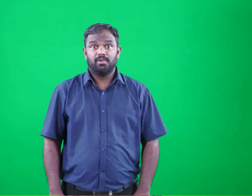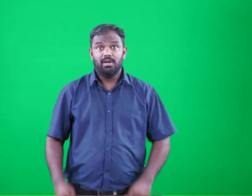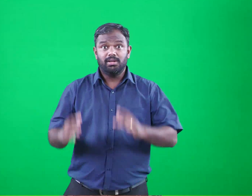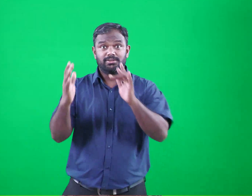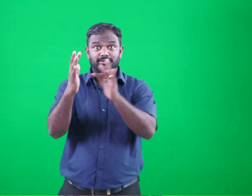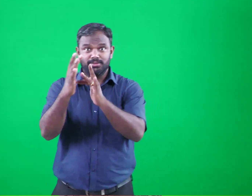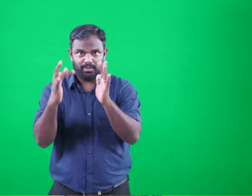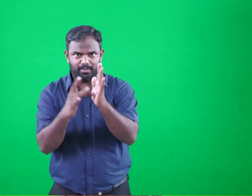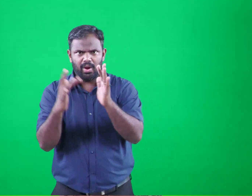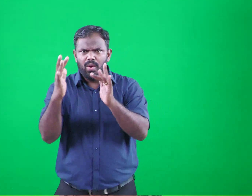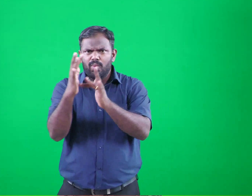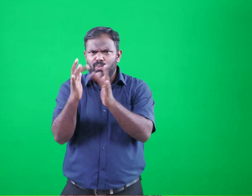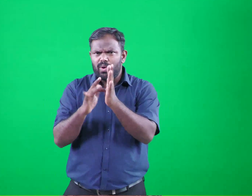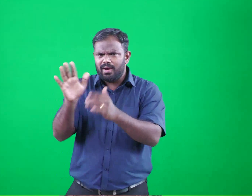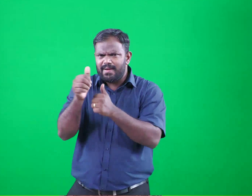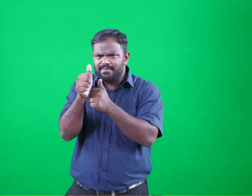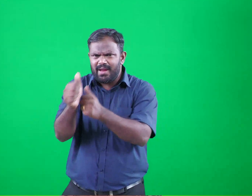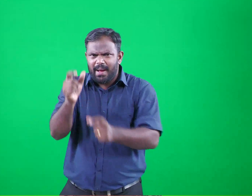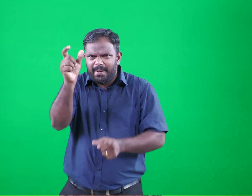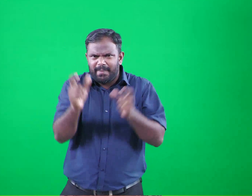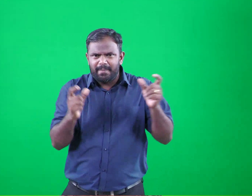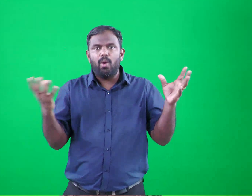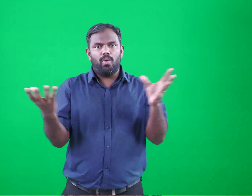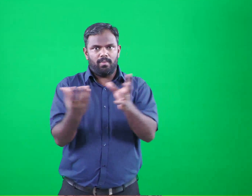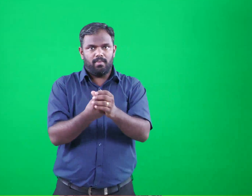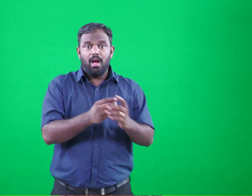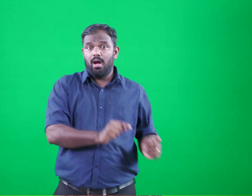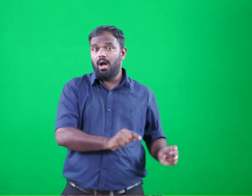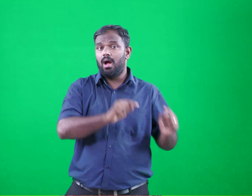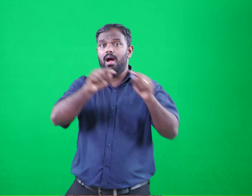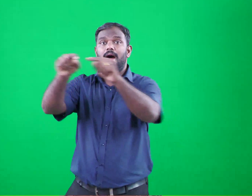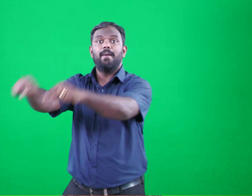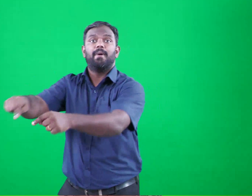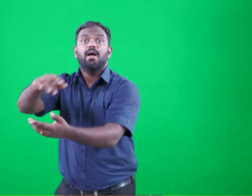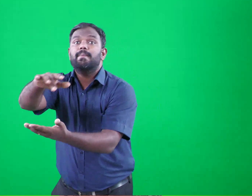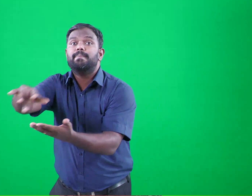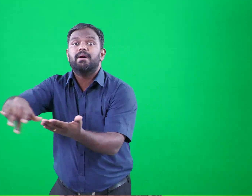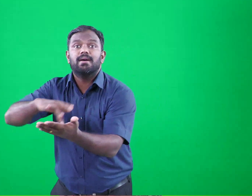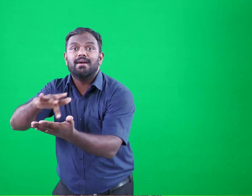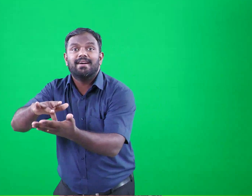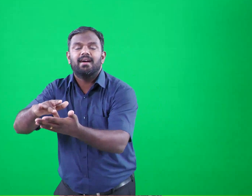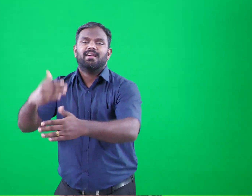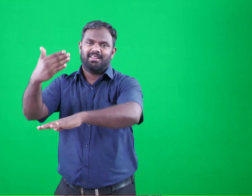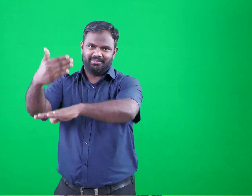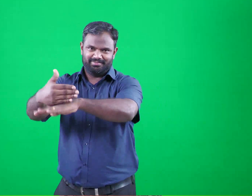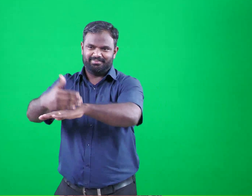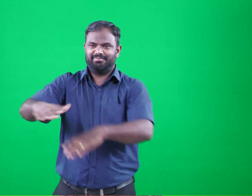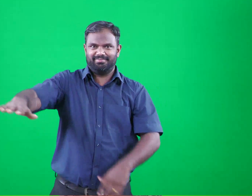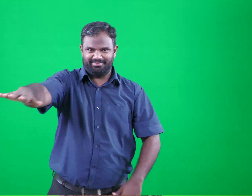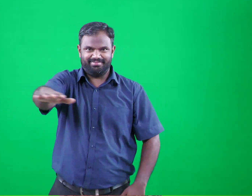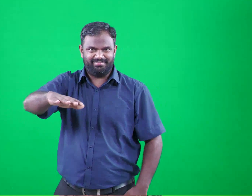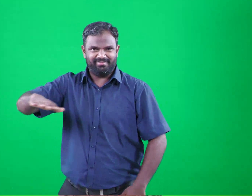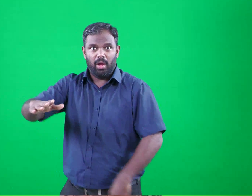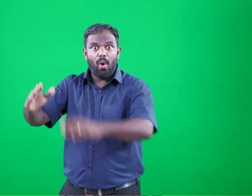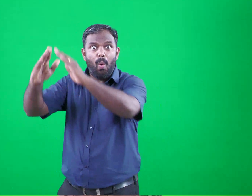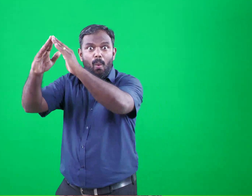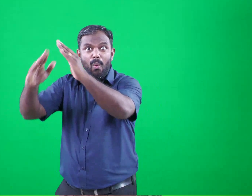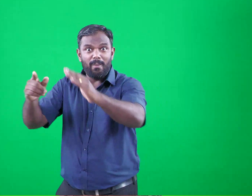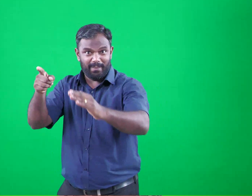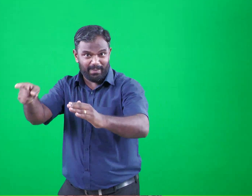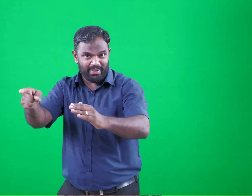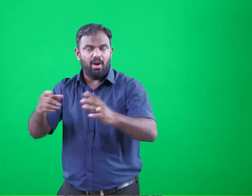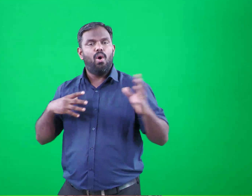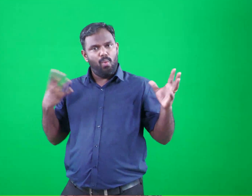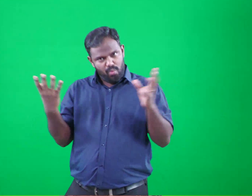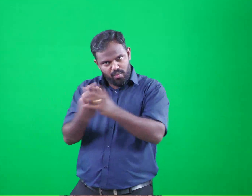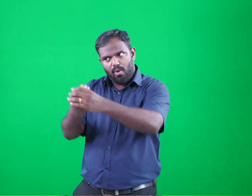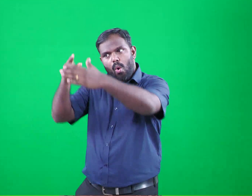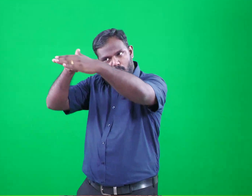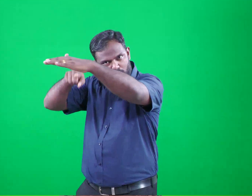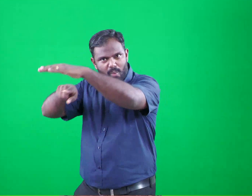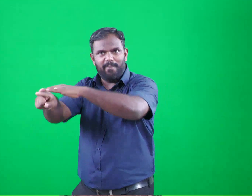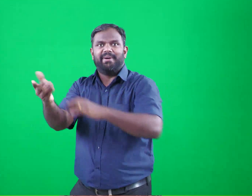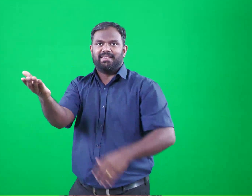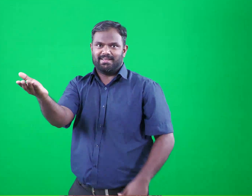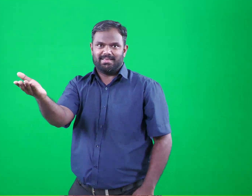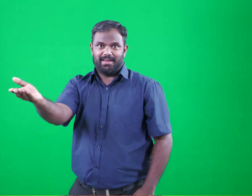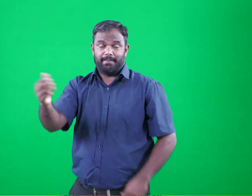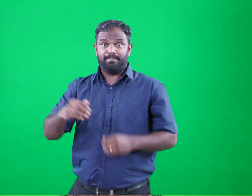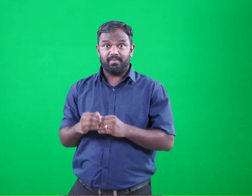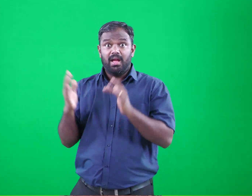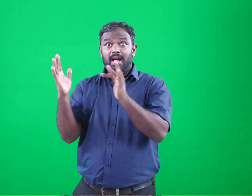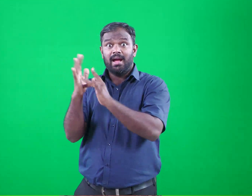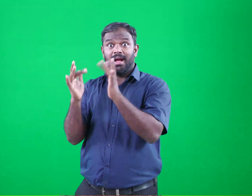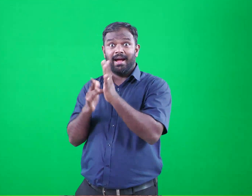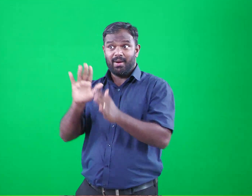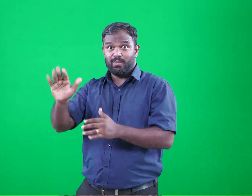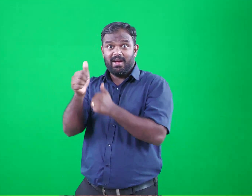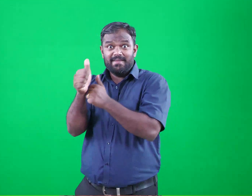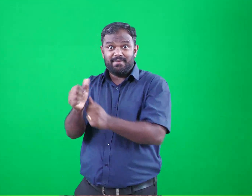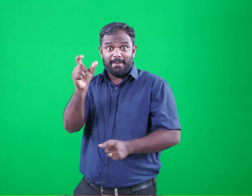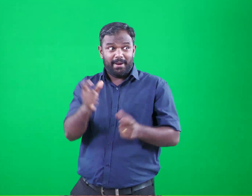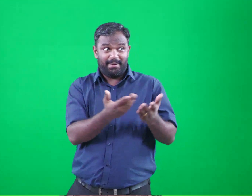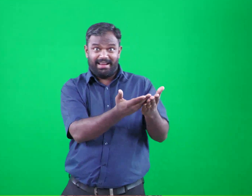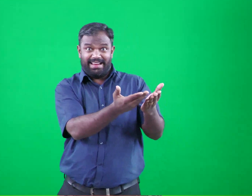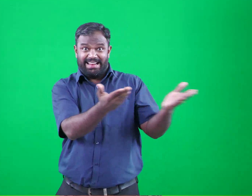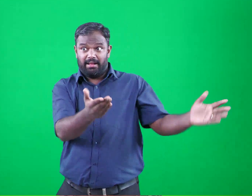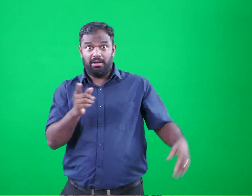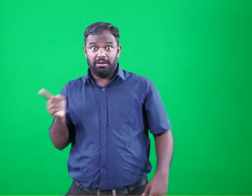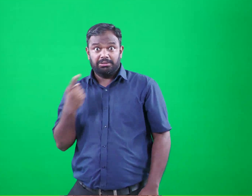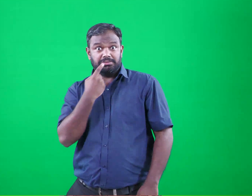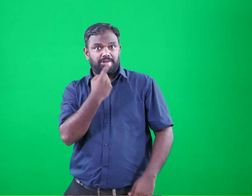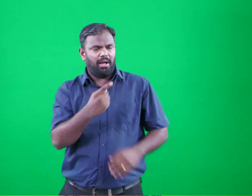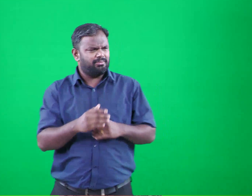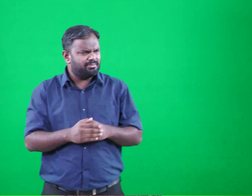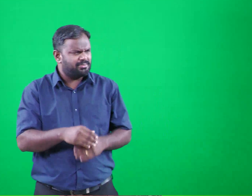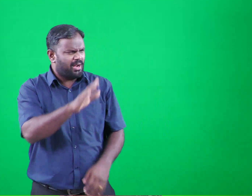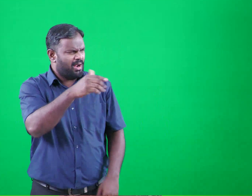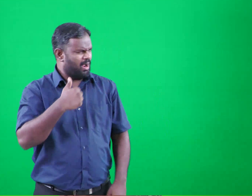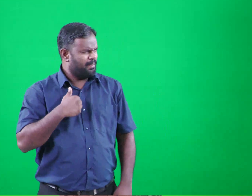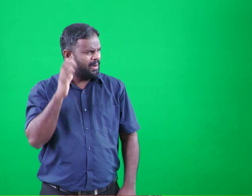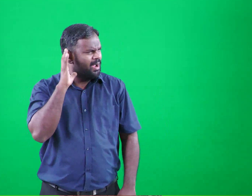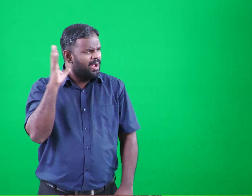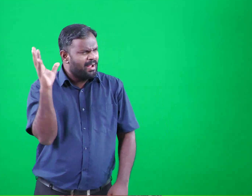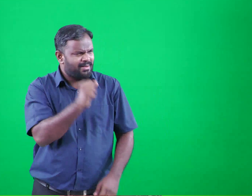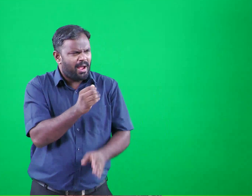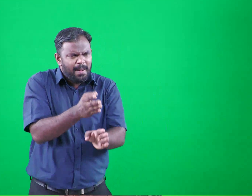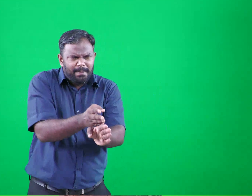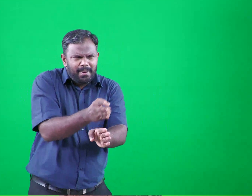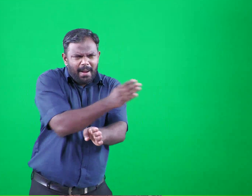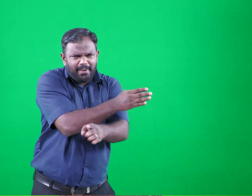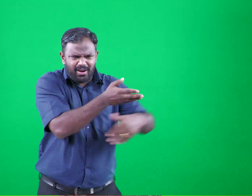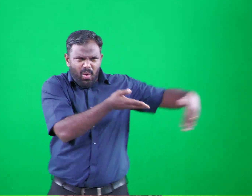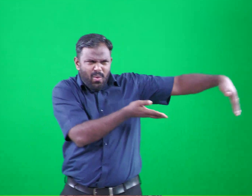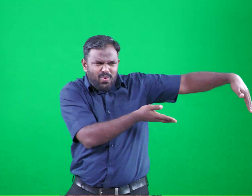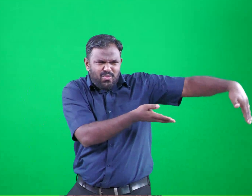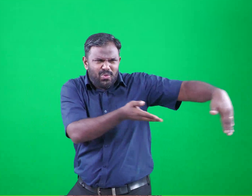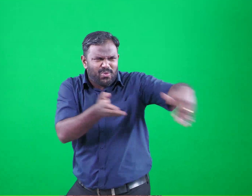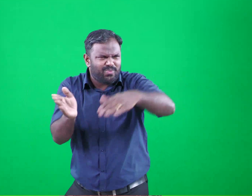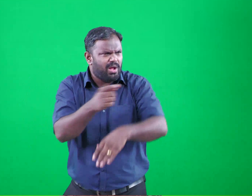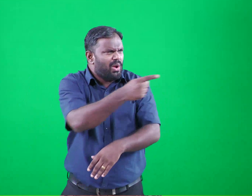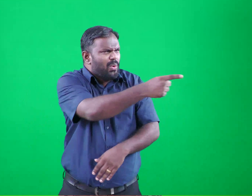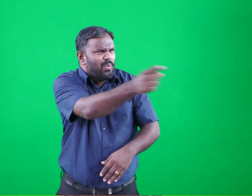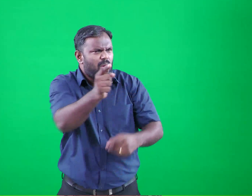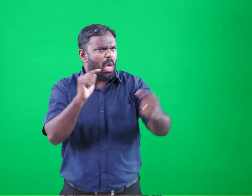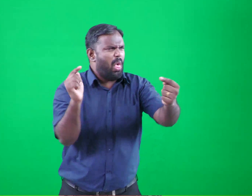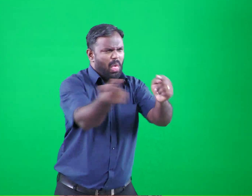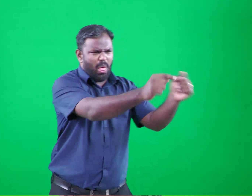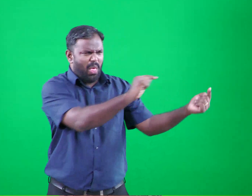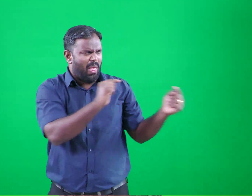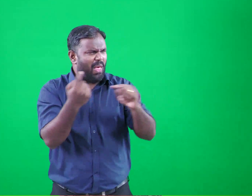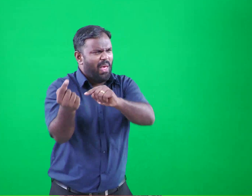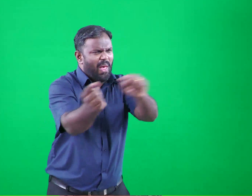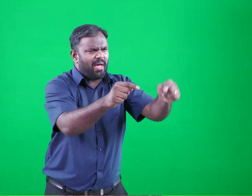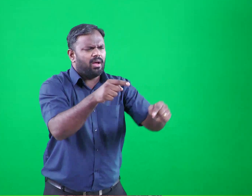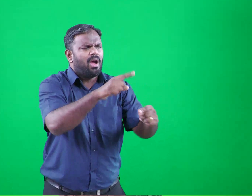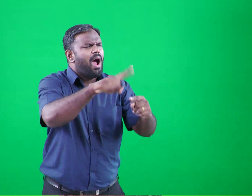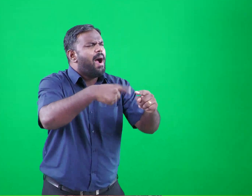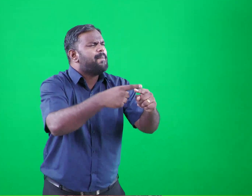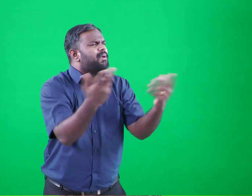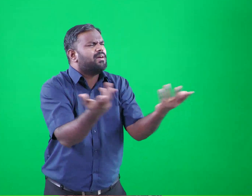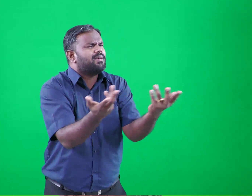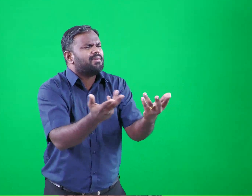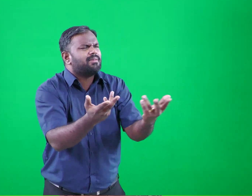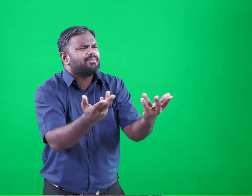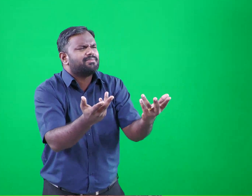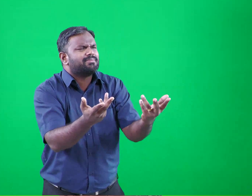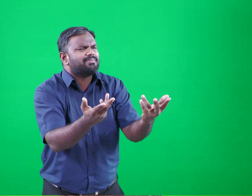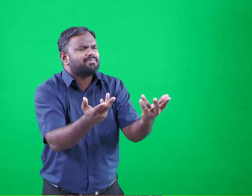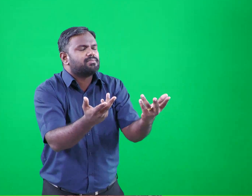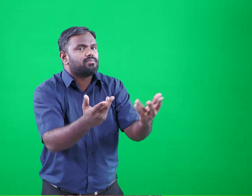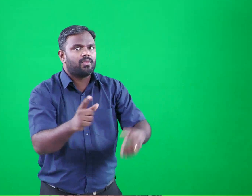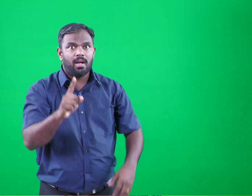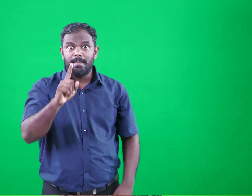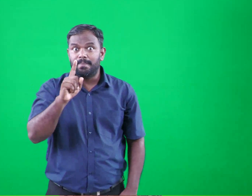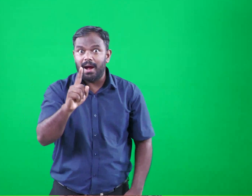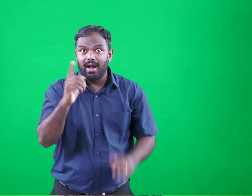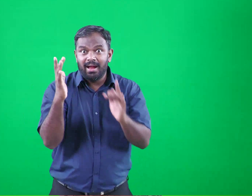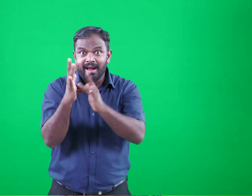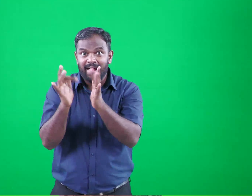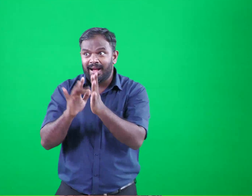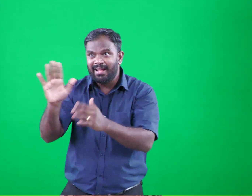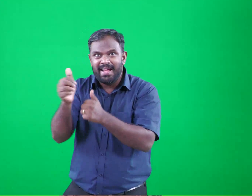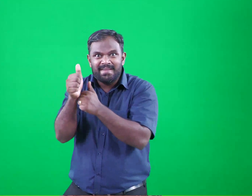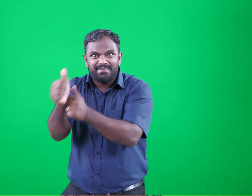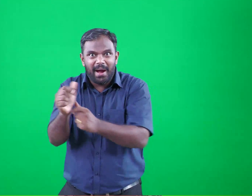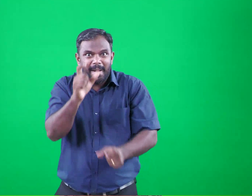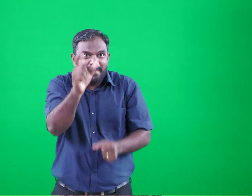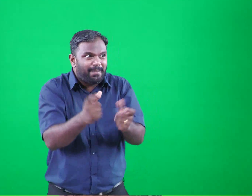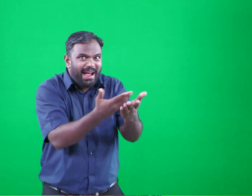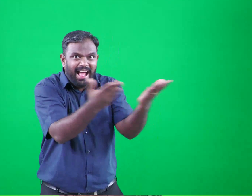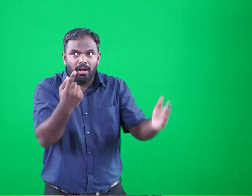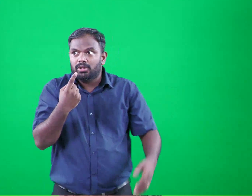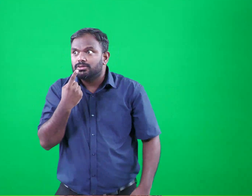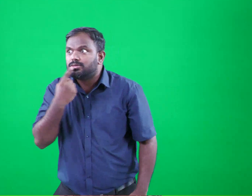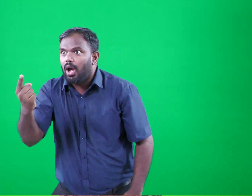Then they came to Capernaum. While Jesus was in the house, He asked them, "What were you discussing on the way?"